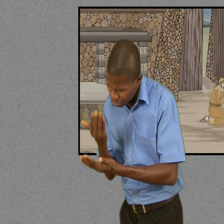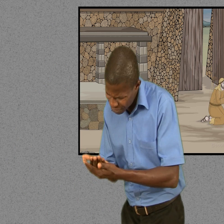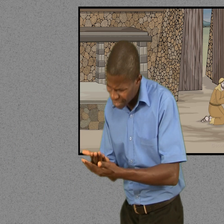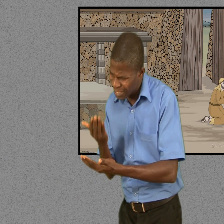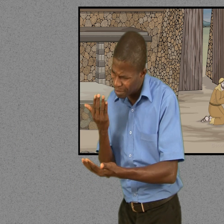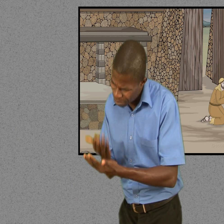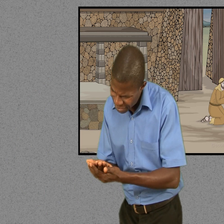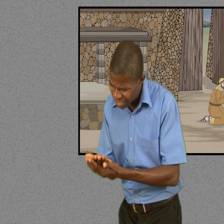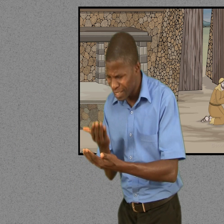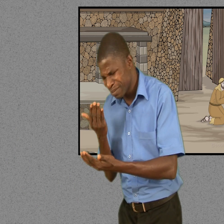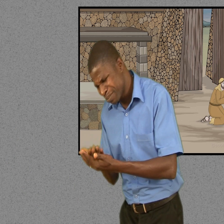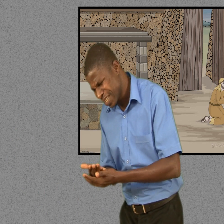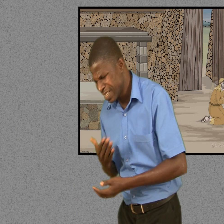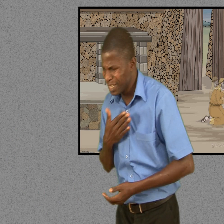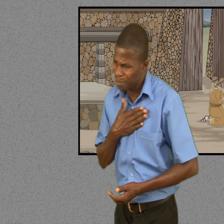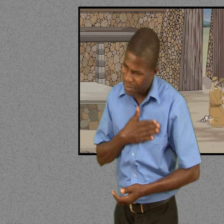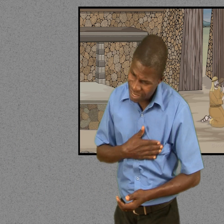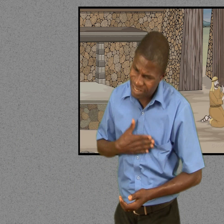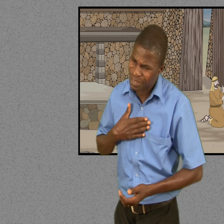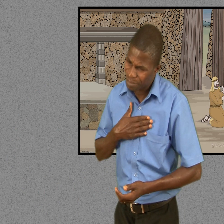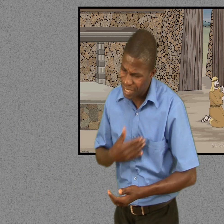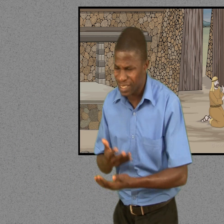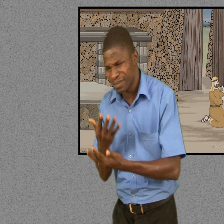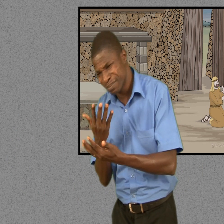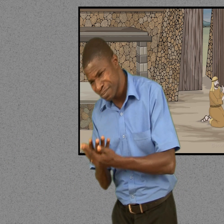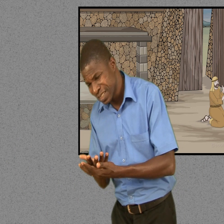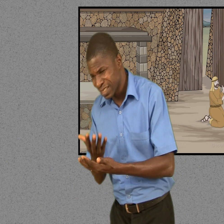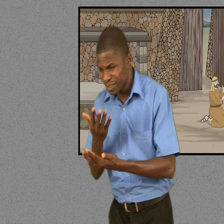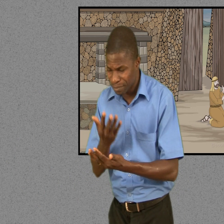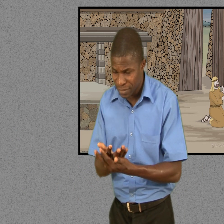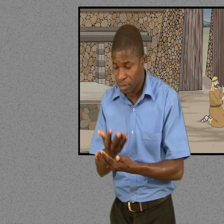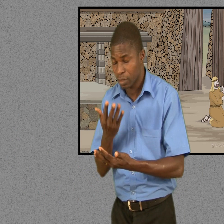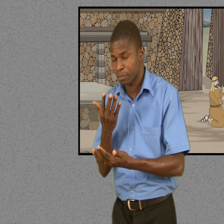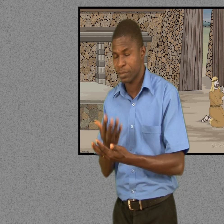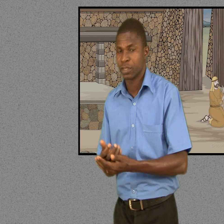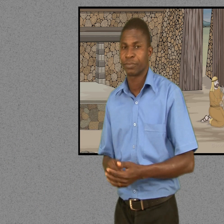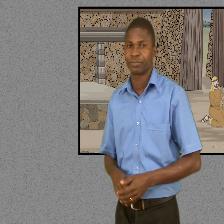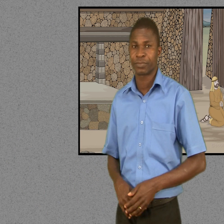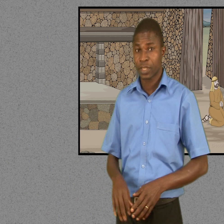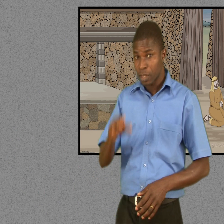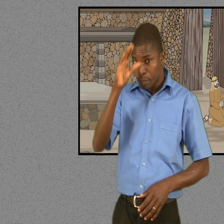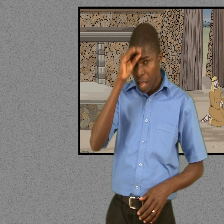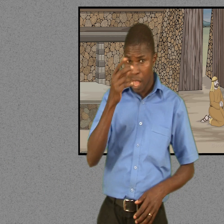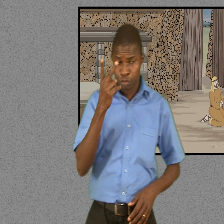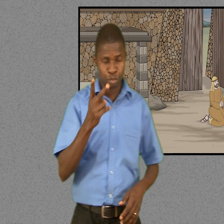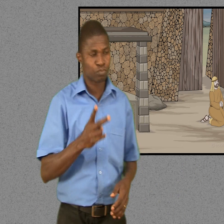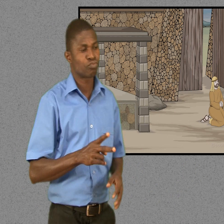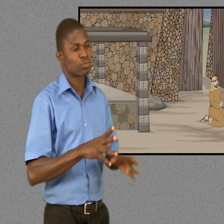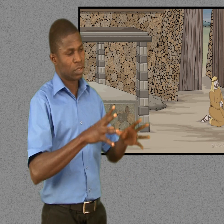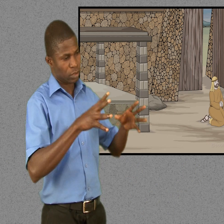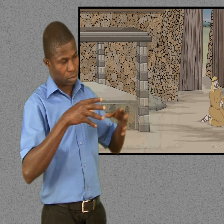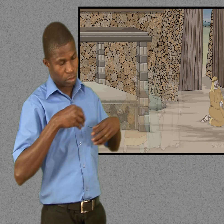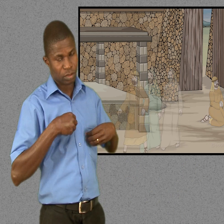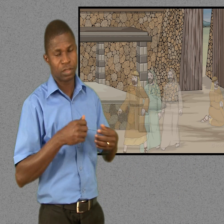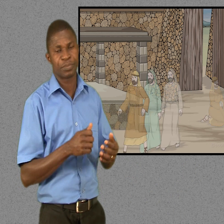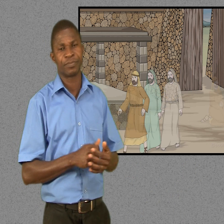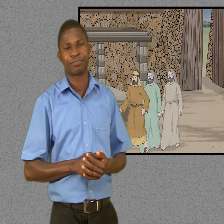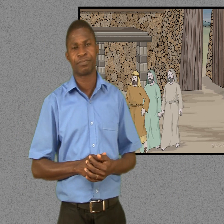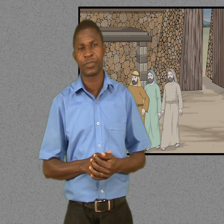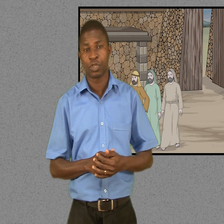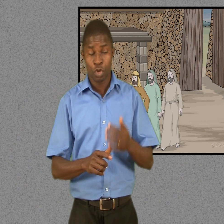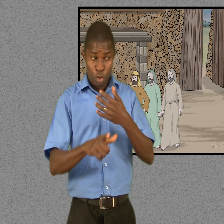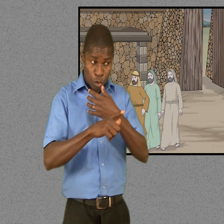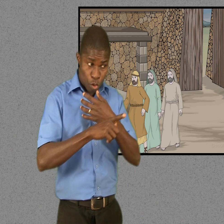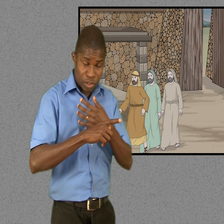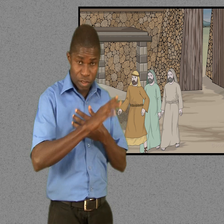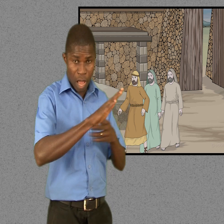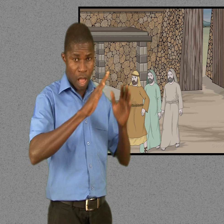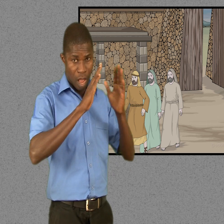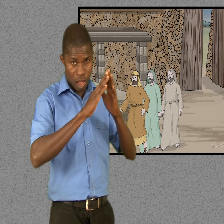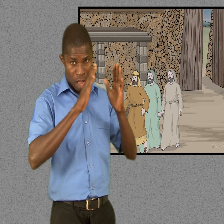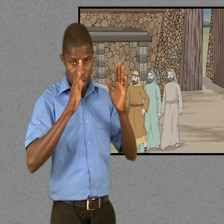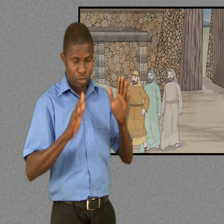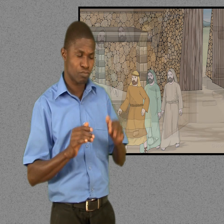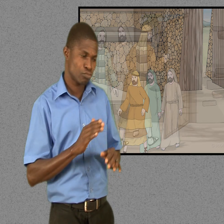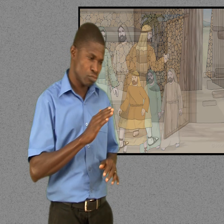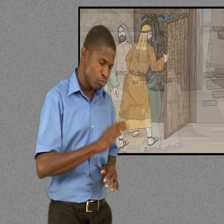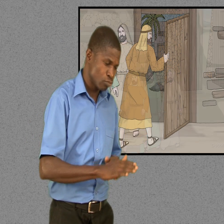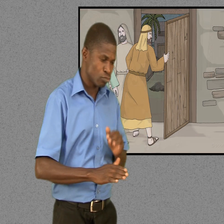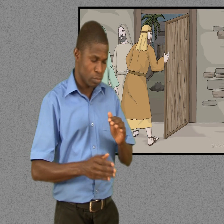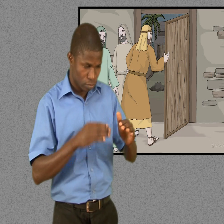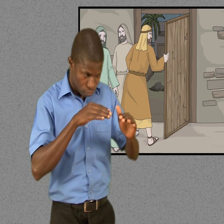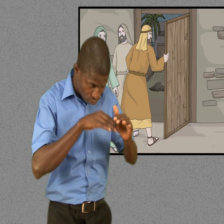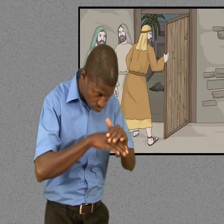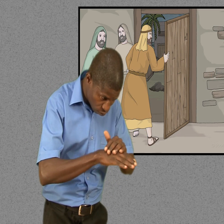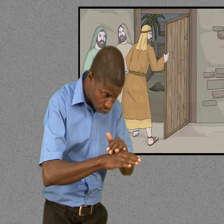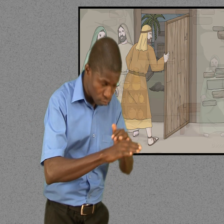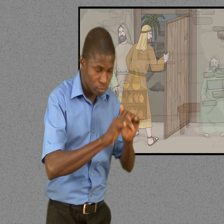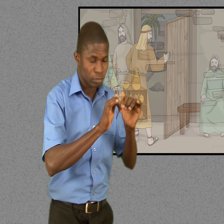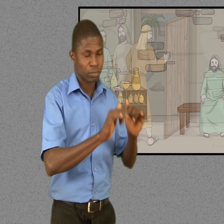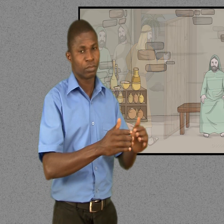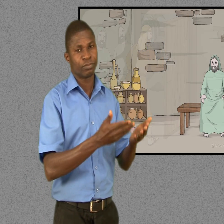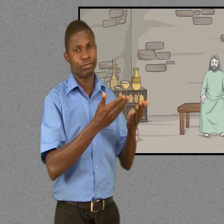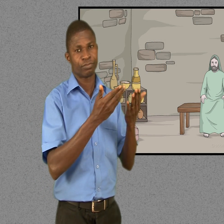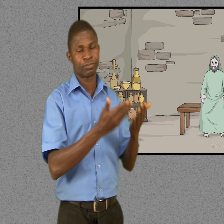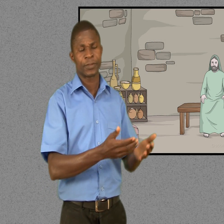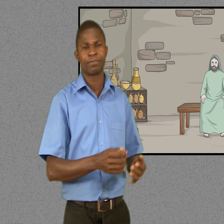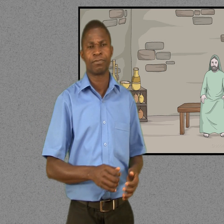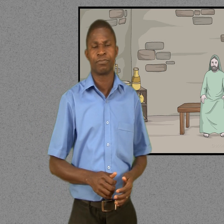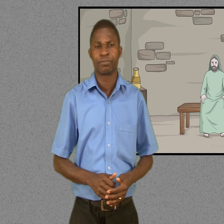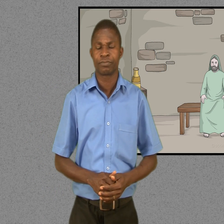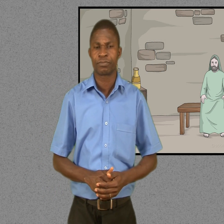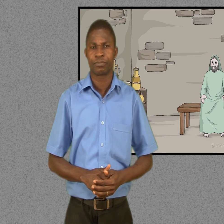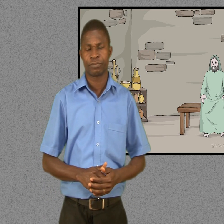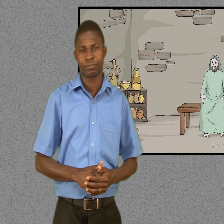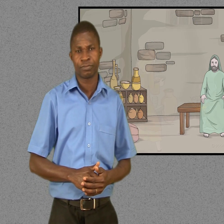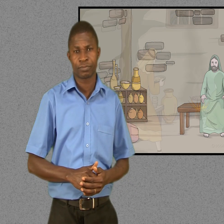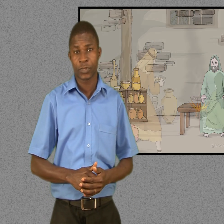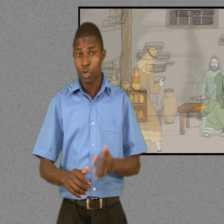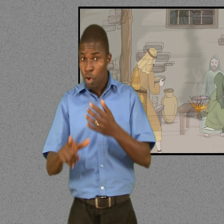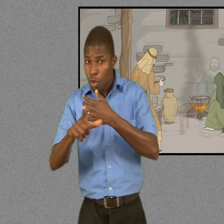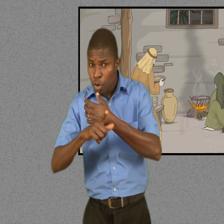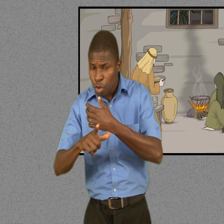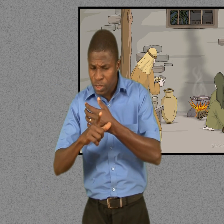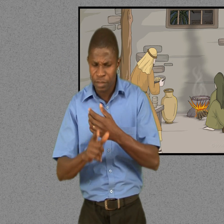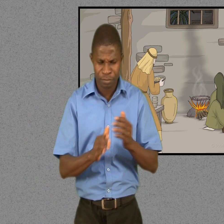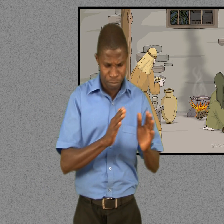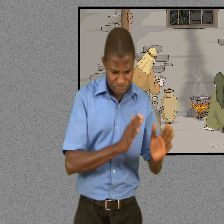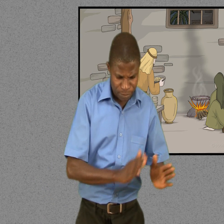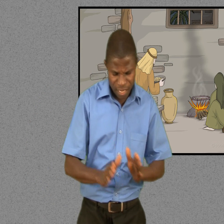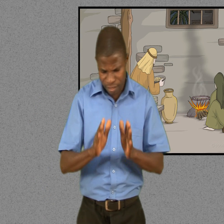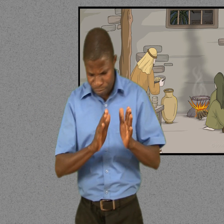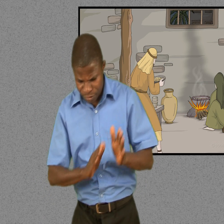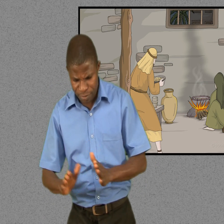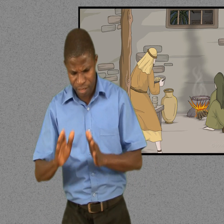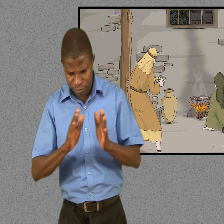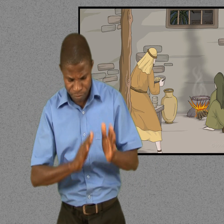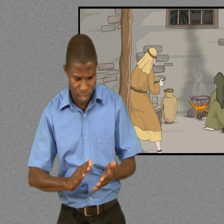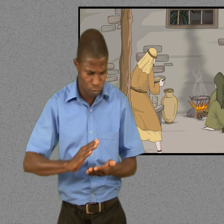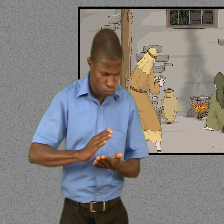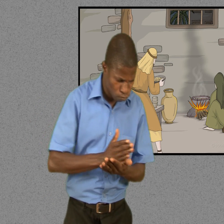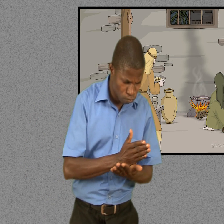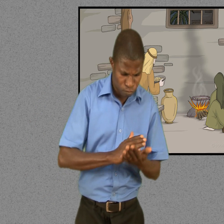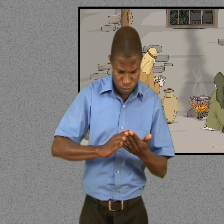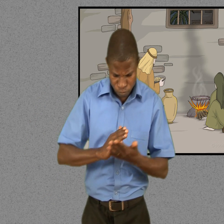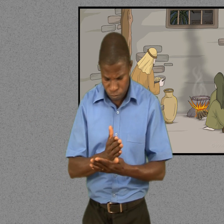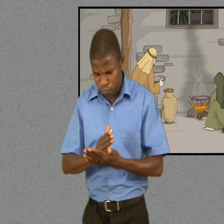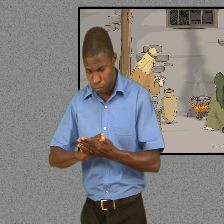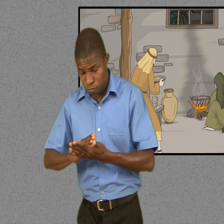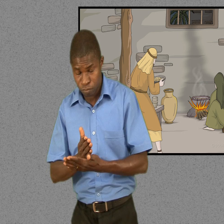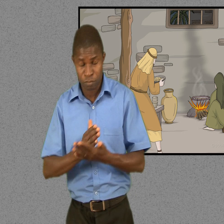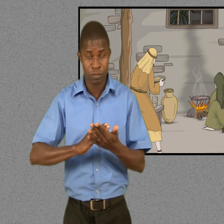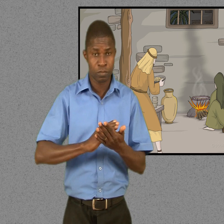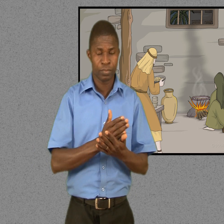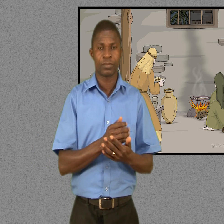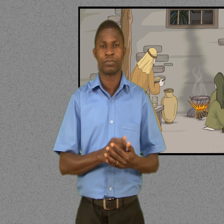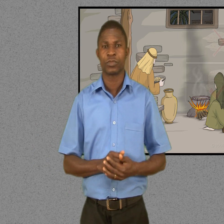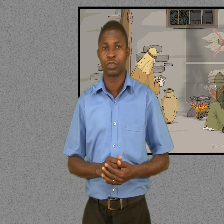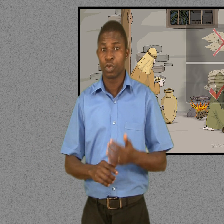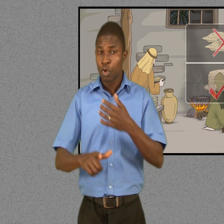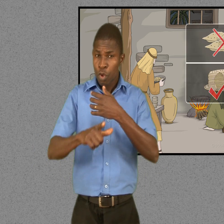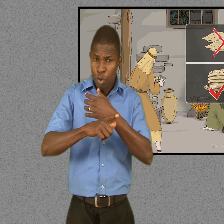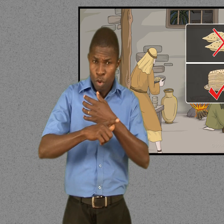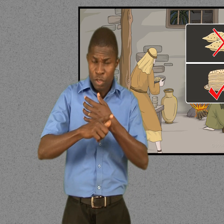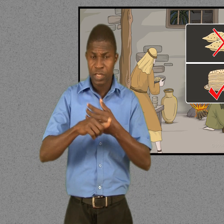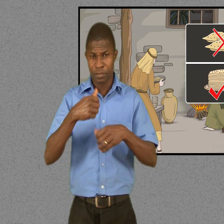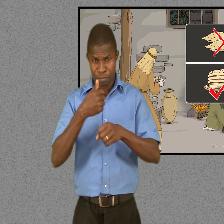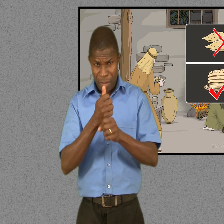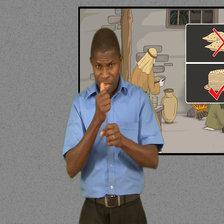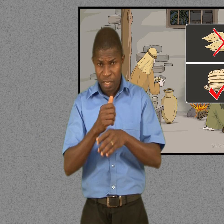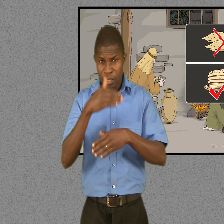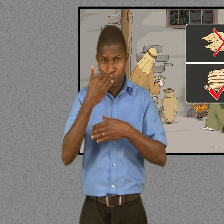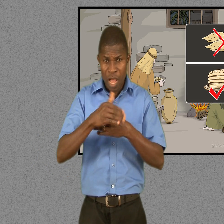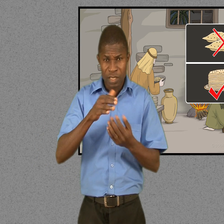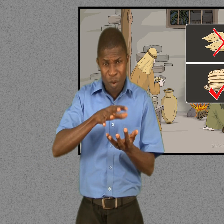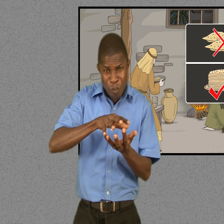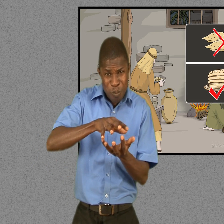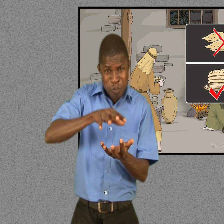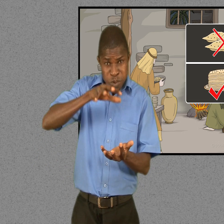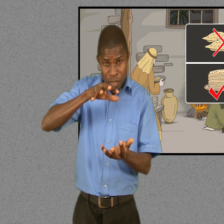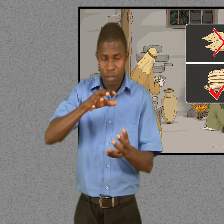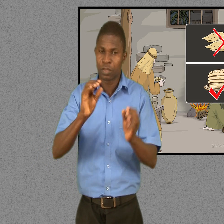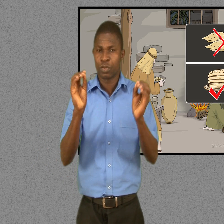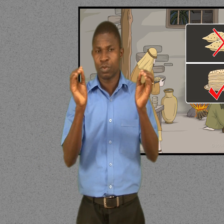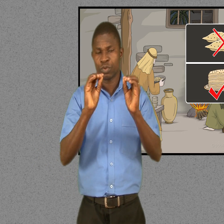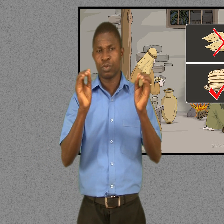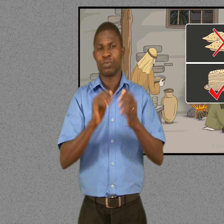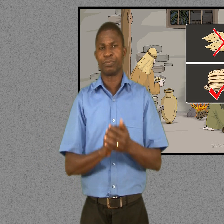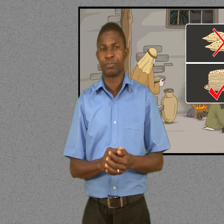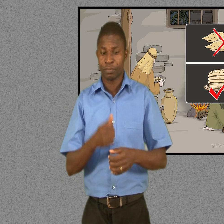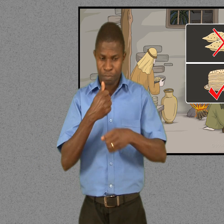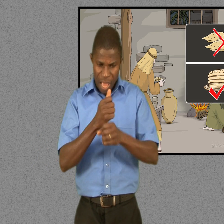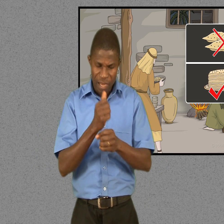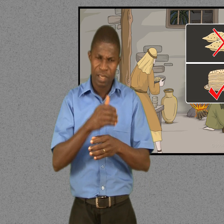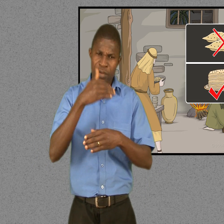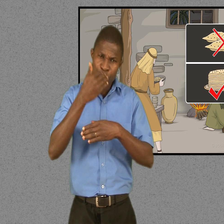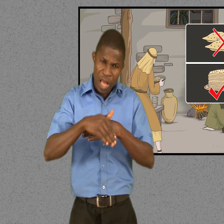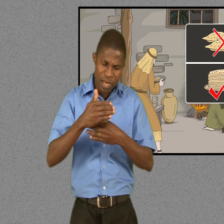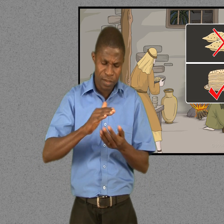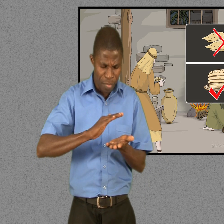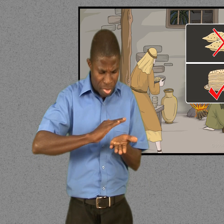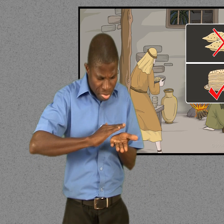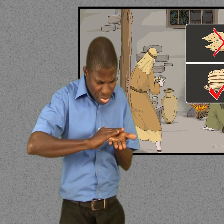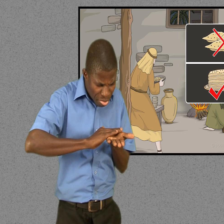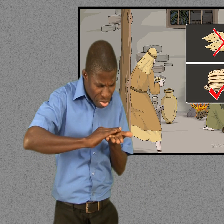But Lot insisted so strongly that they followed him into his house.